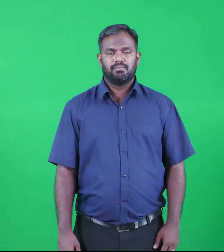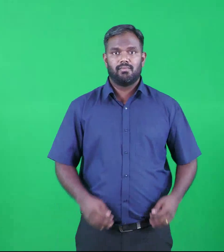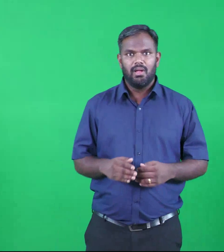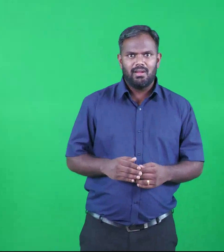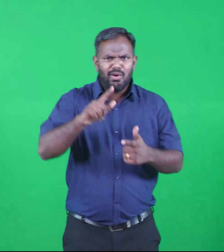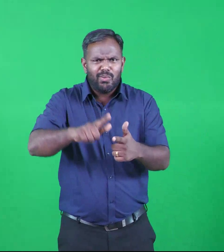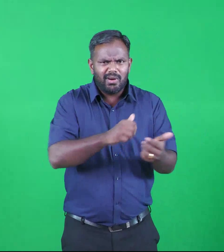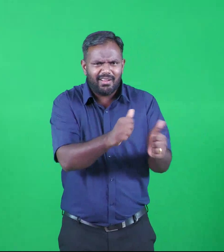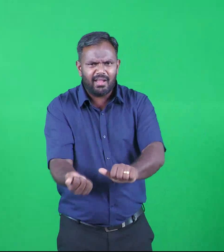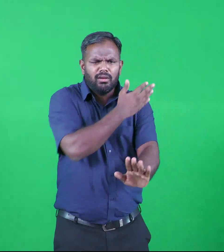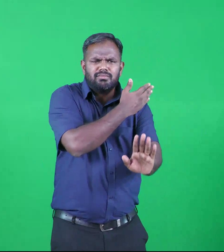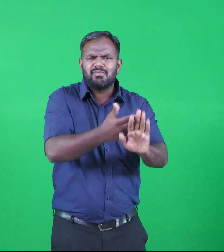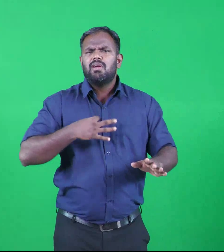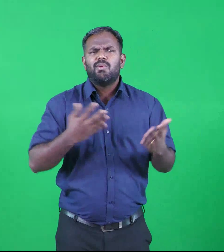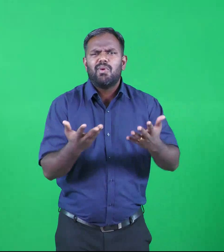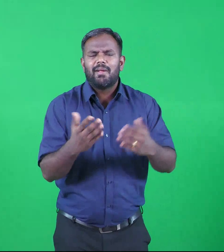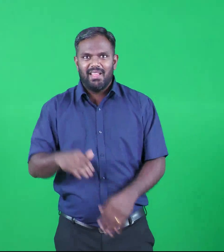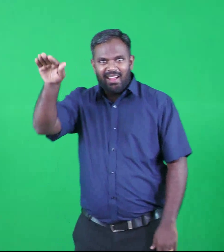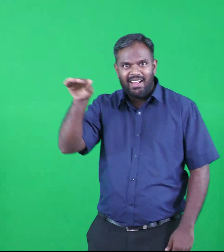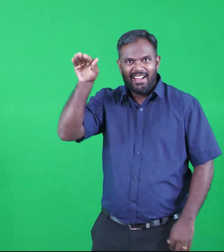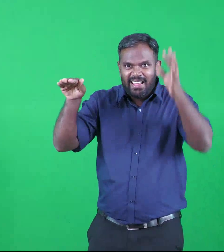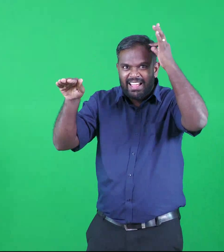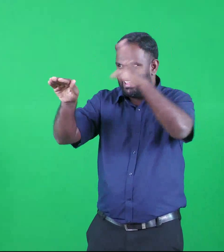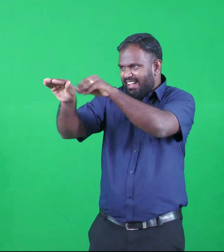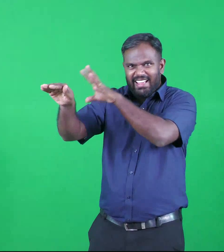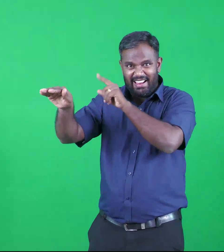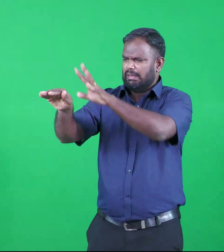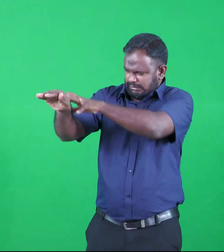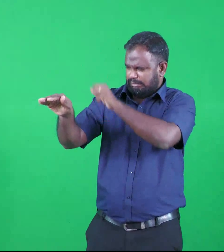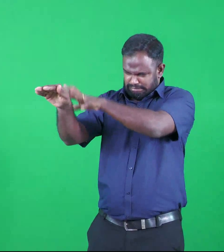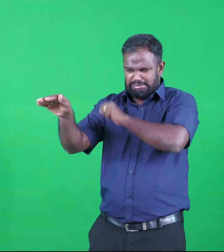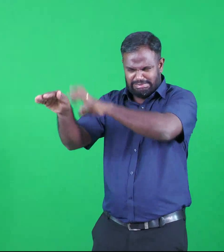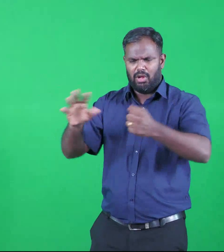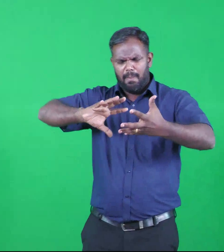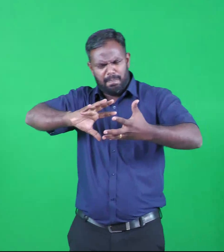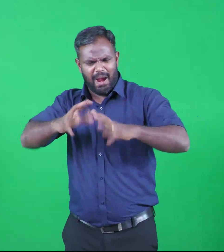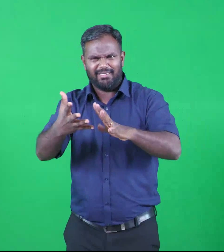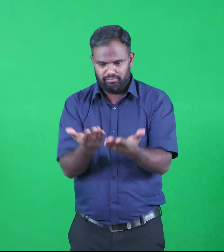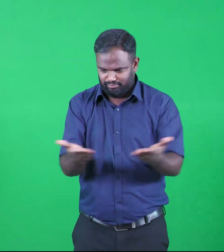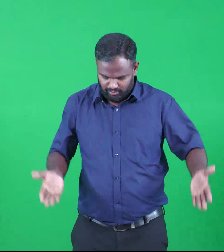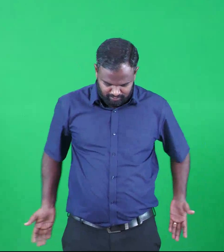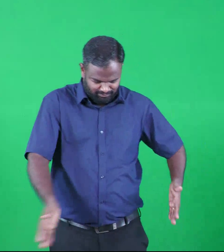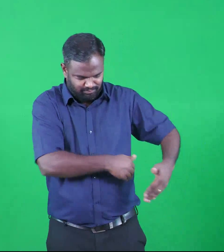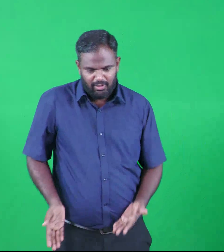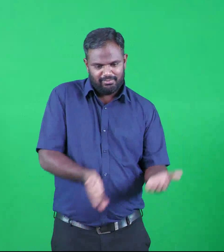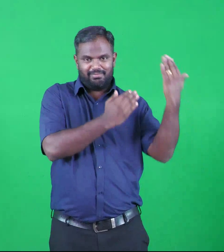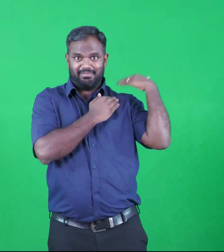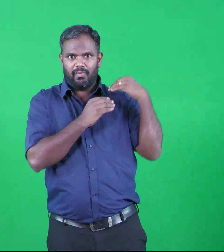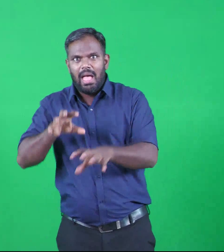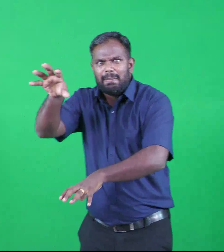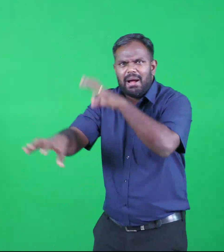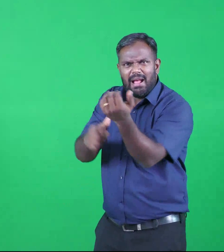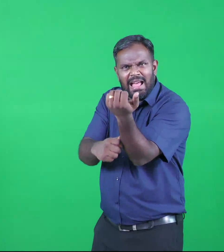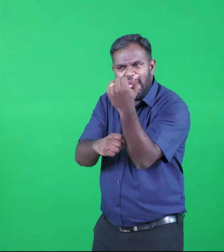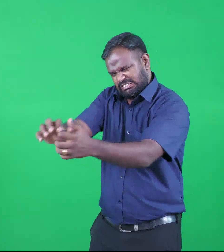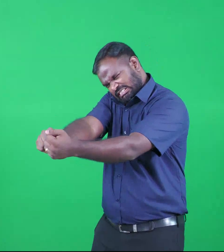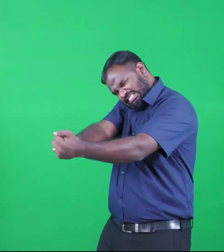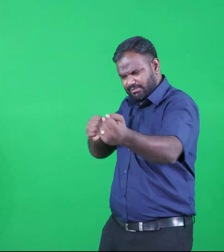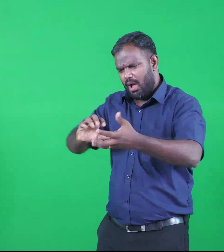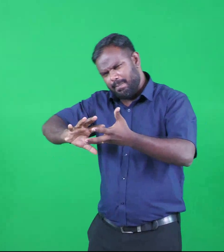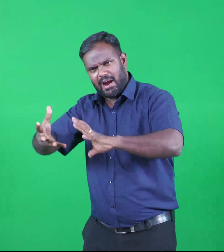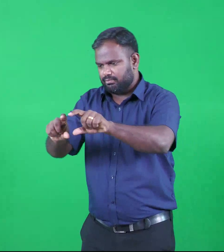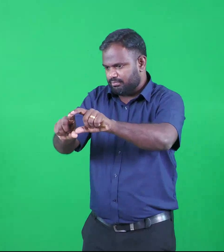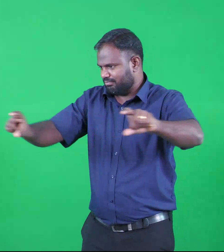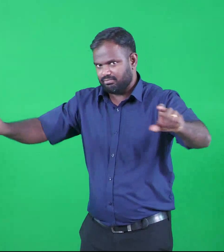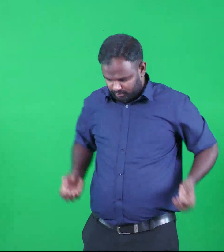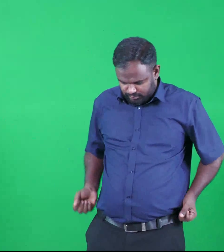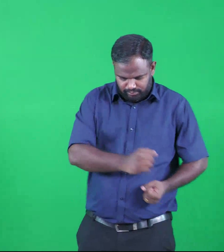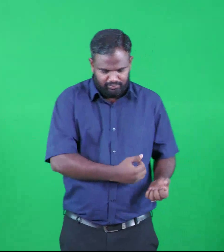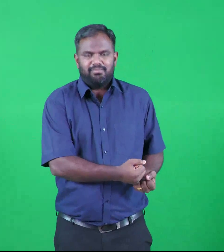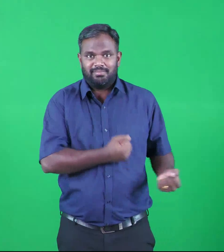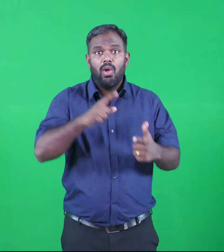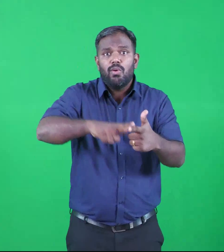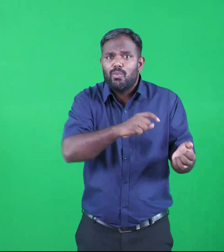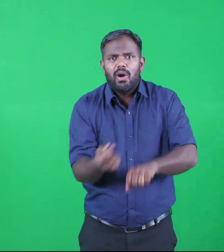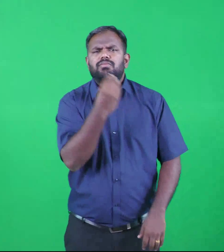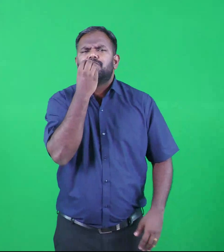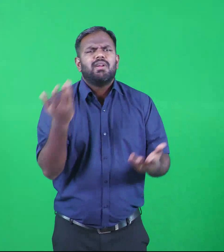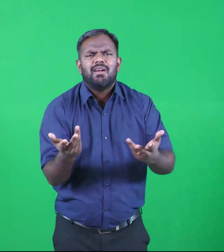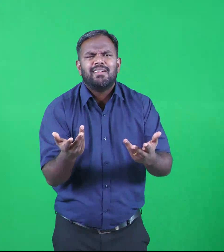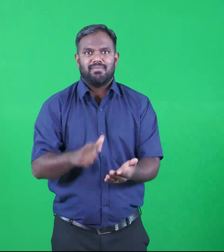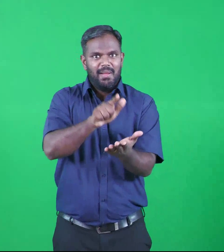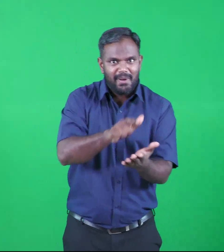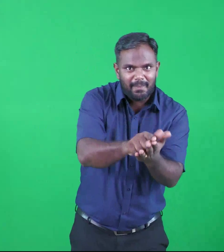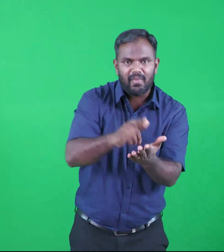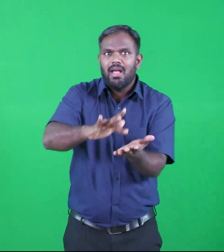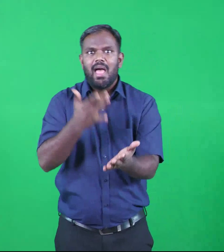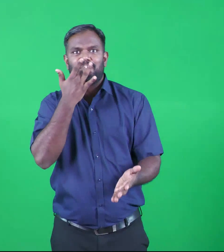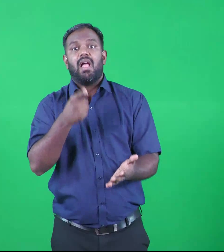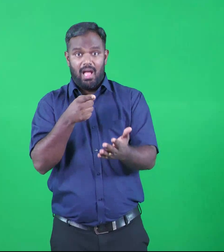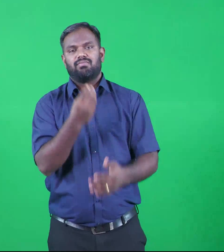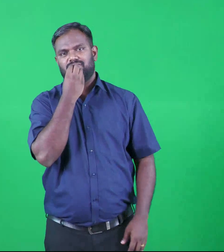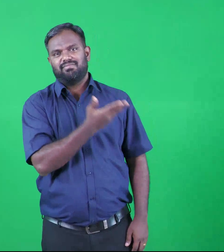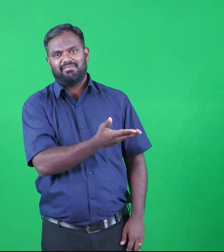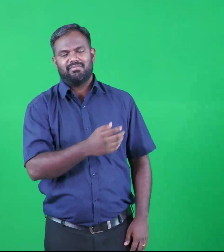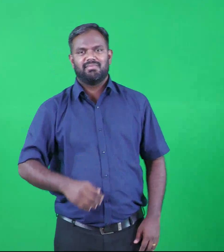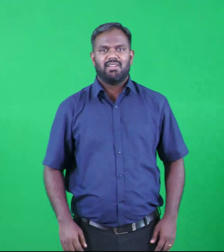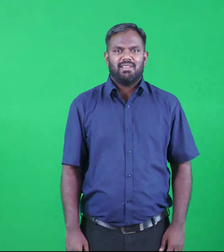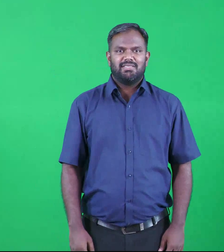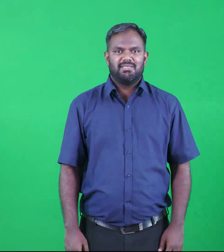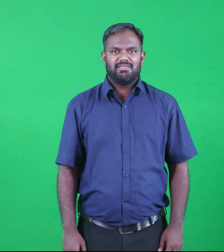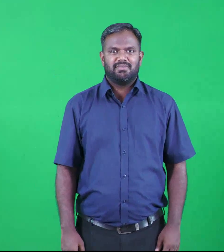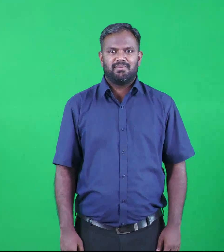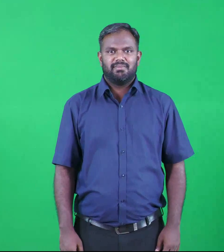John was clothed in camel's hair, with a leather belt around his waist. His food was locusts and wild honey.